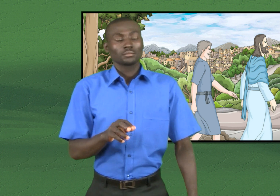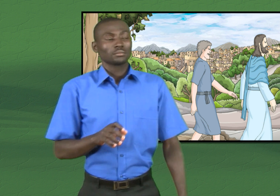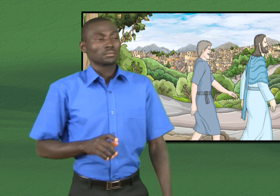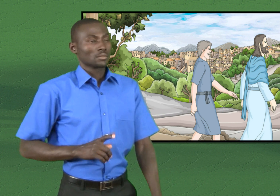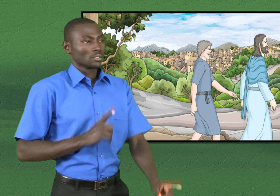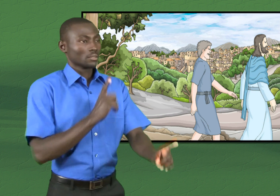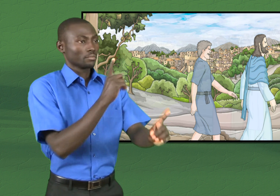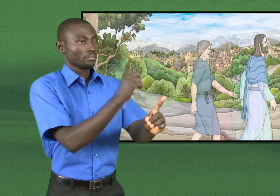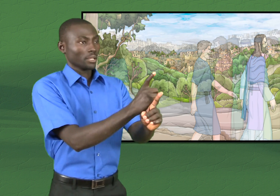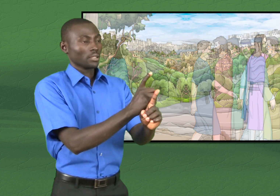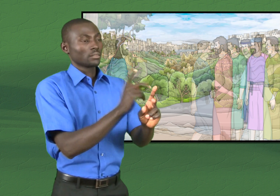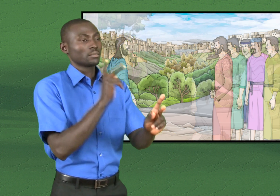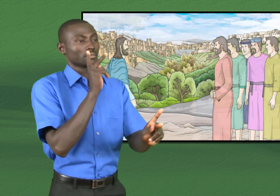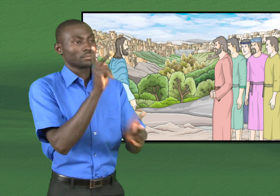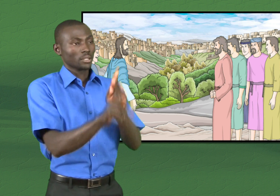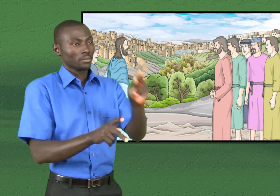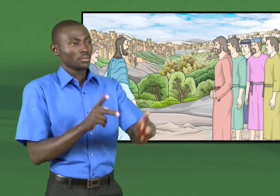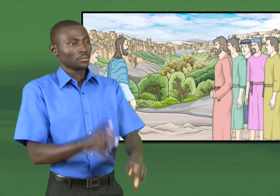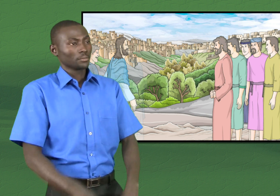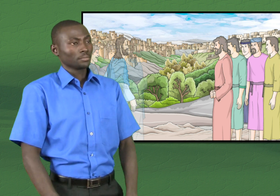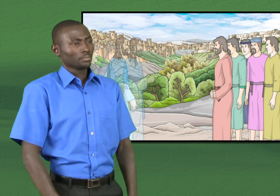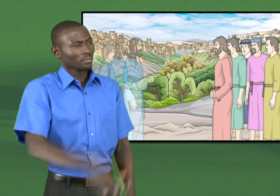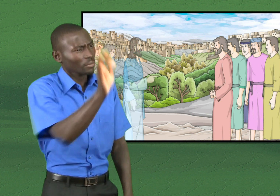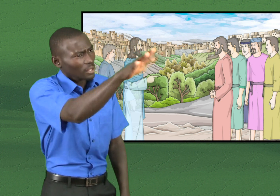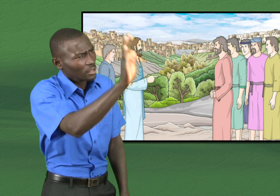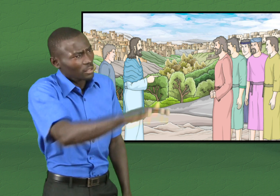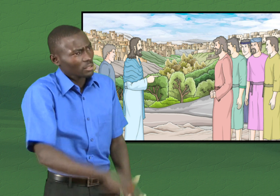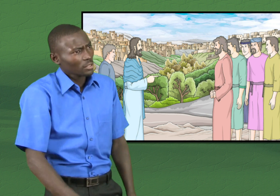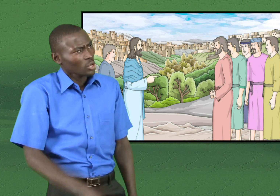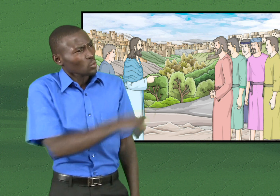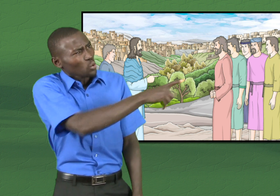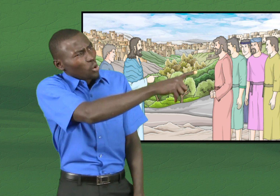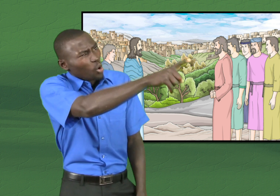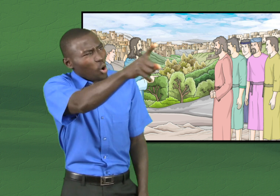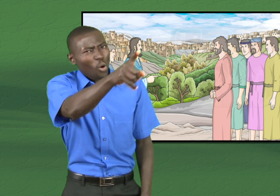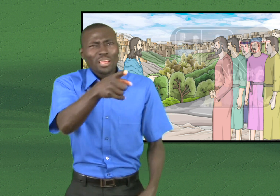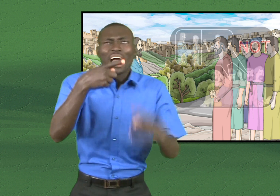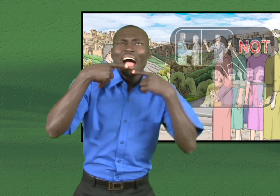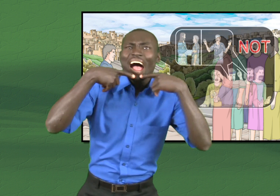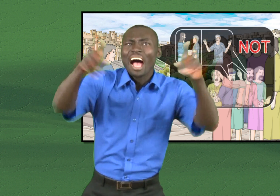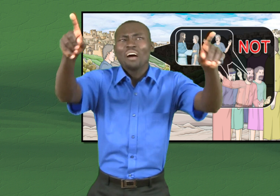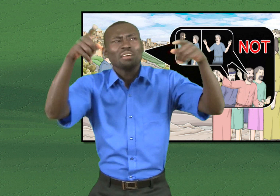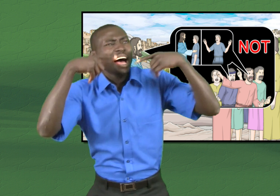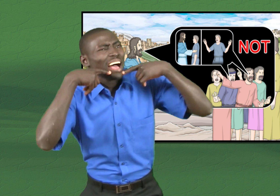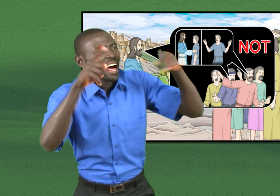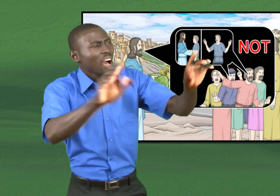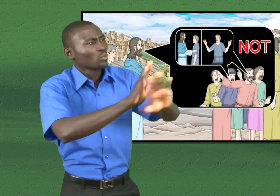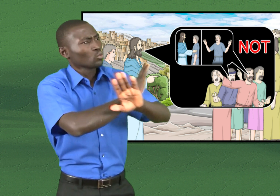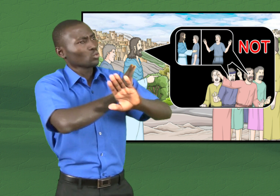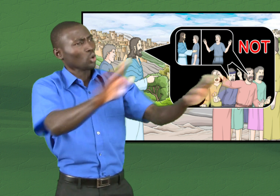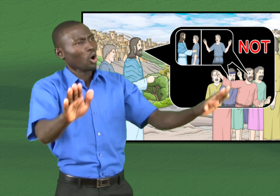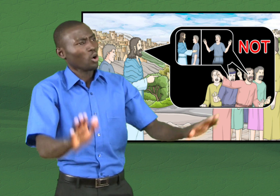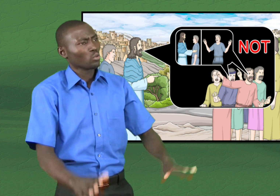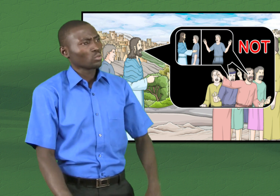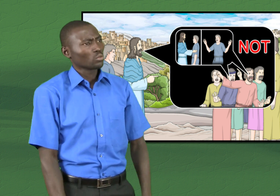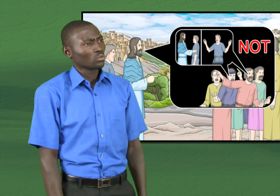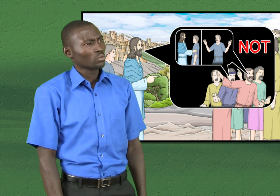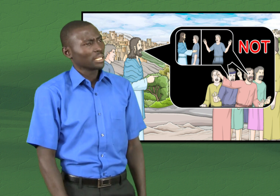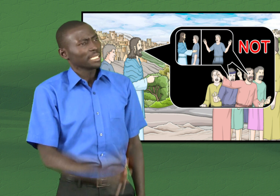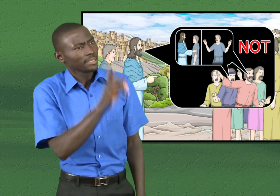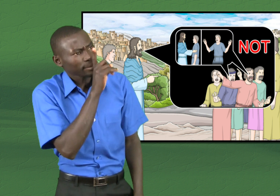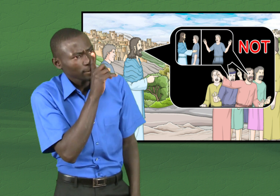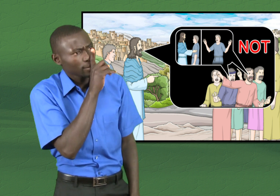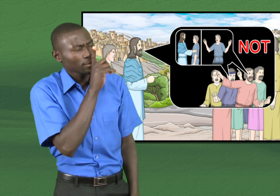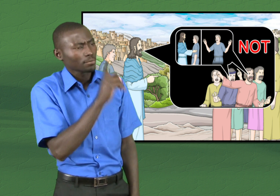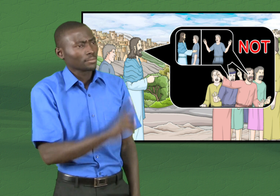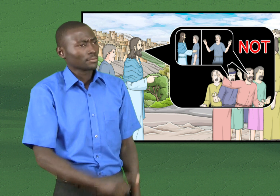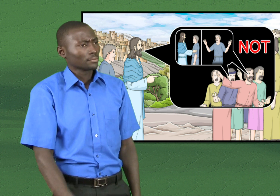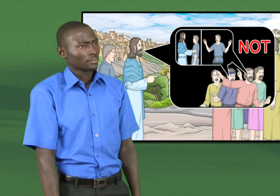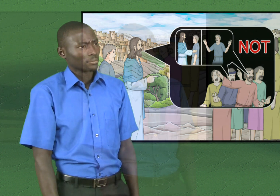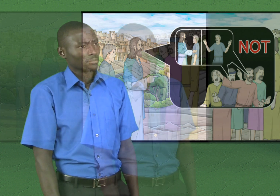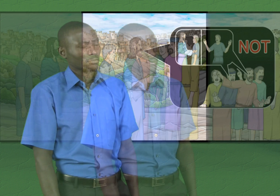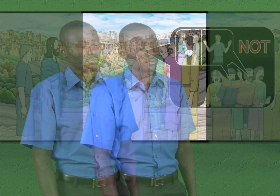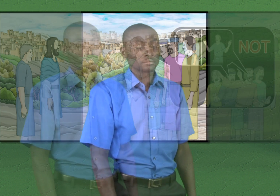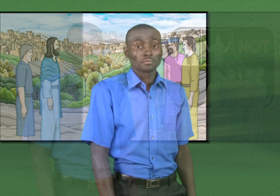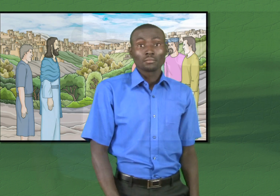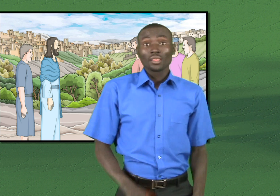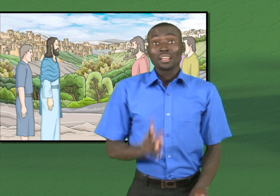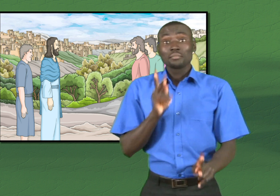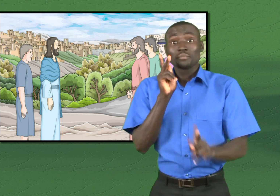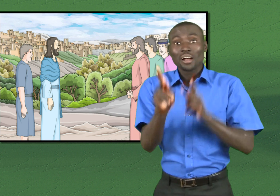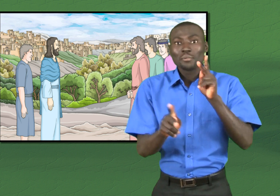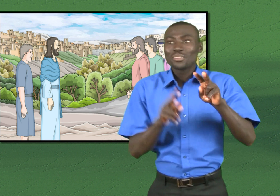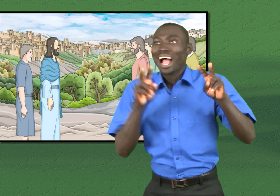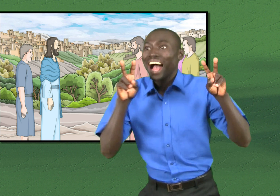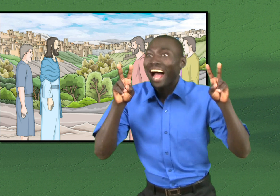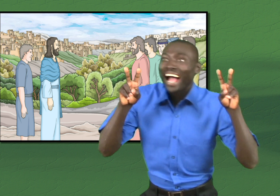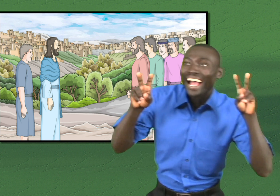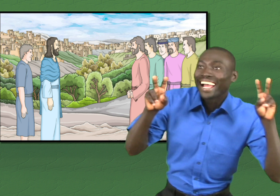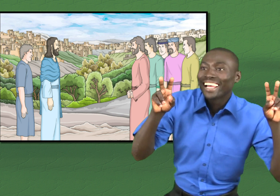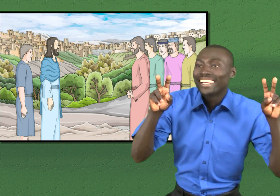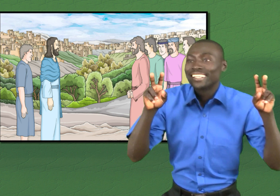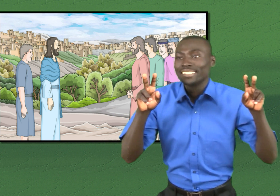Jesus ordered them not to tell anyone.